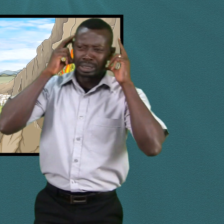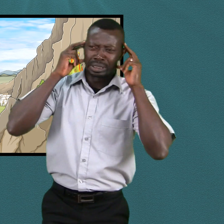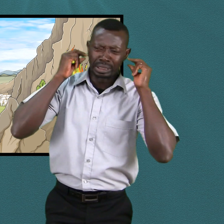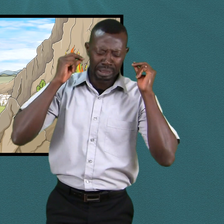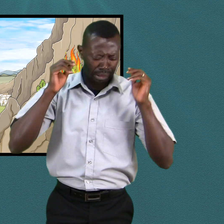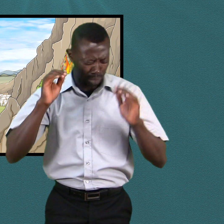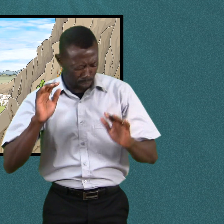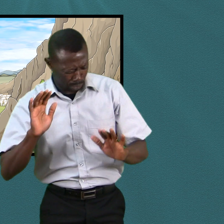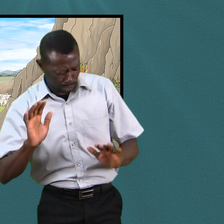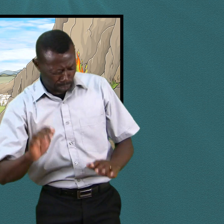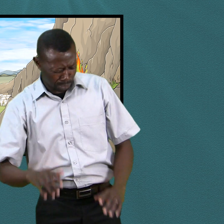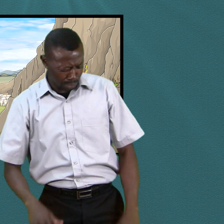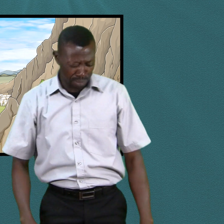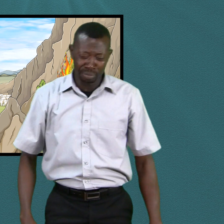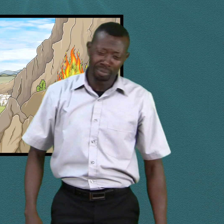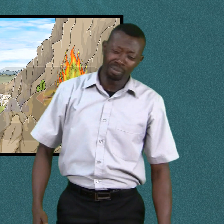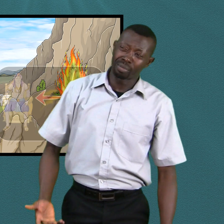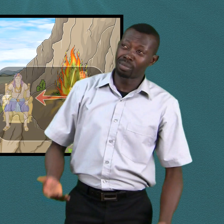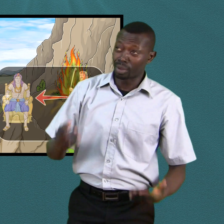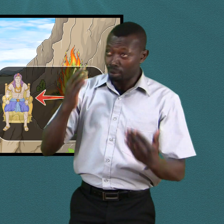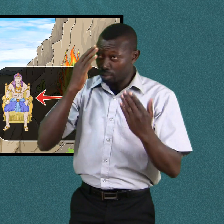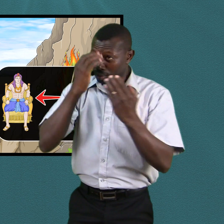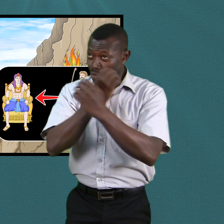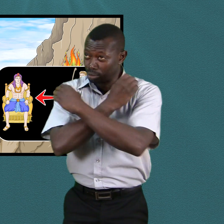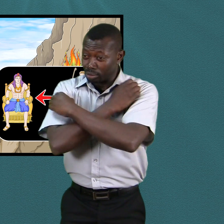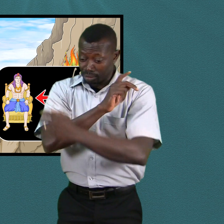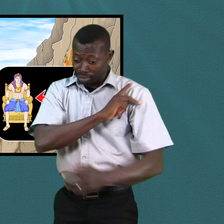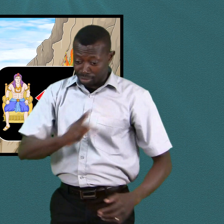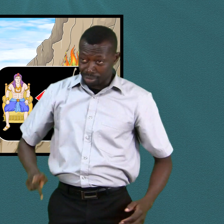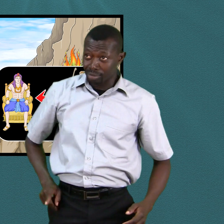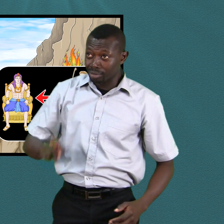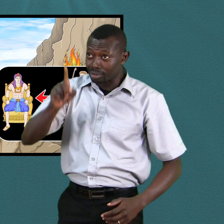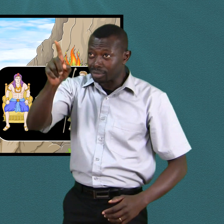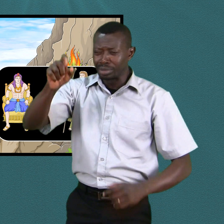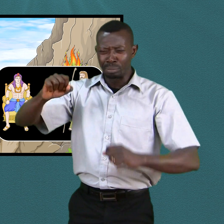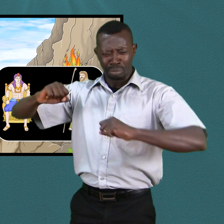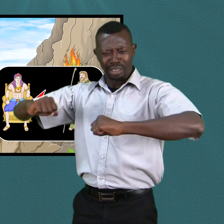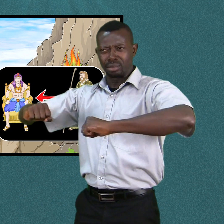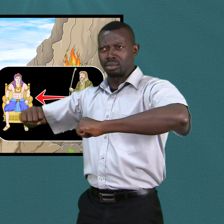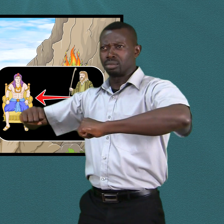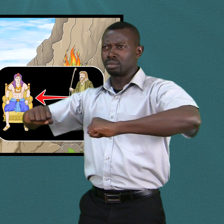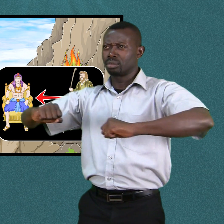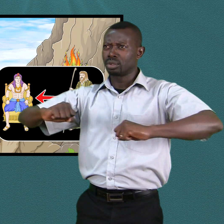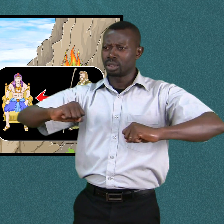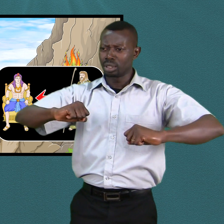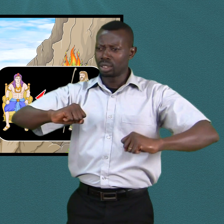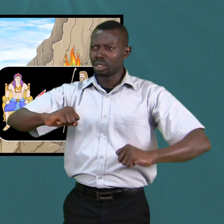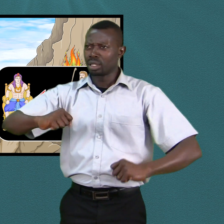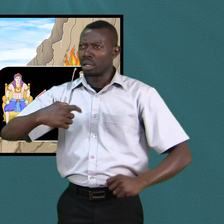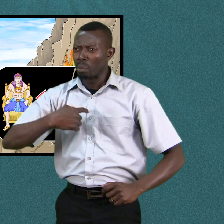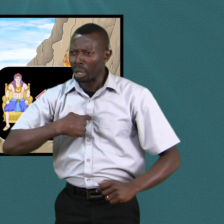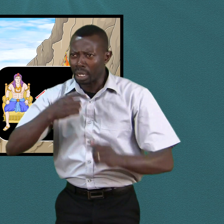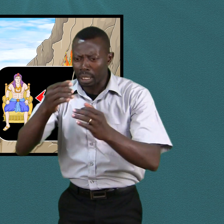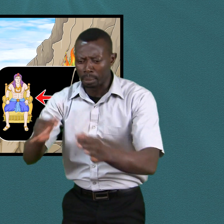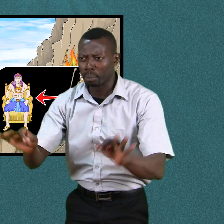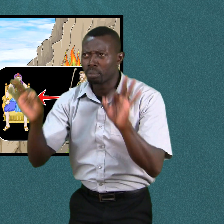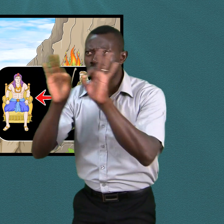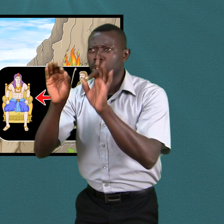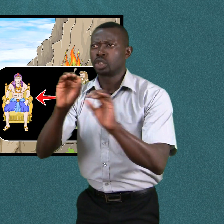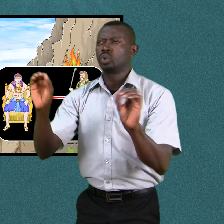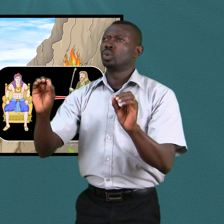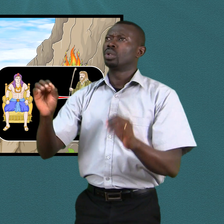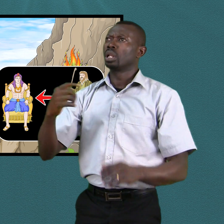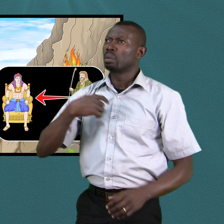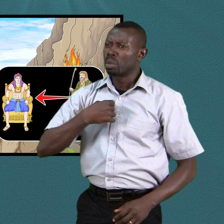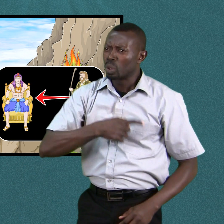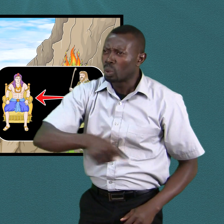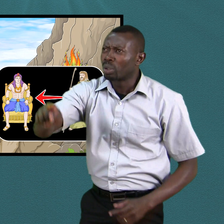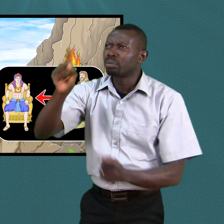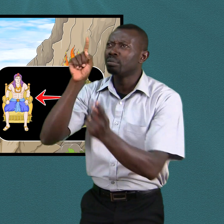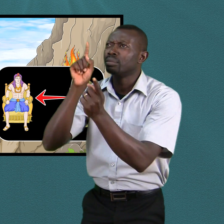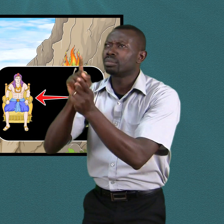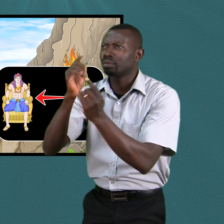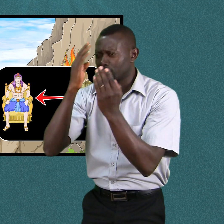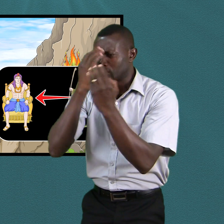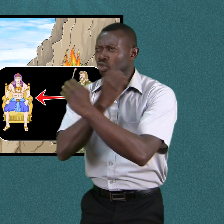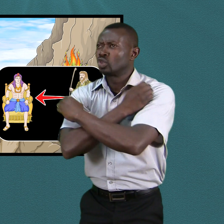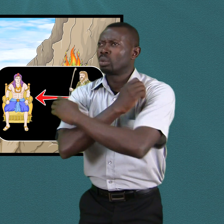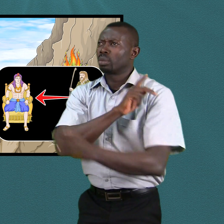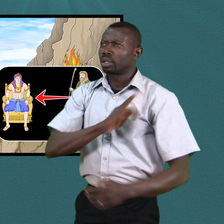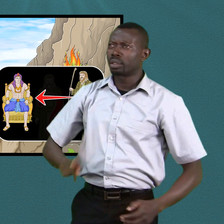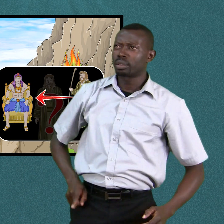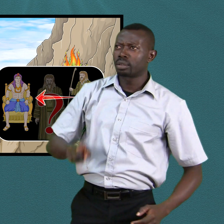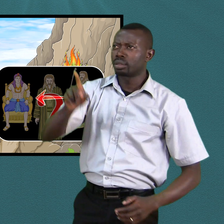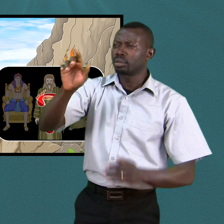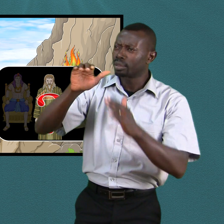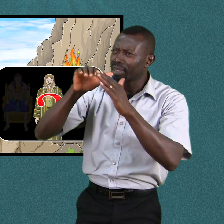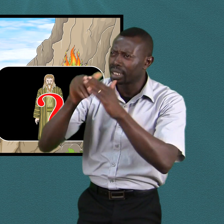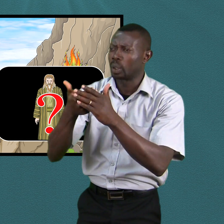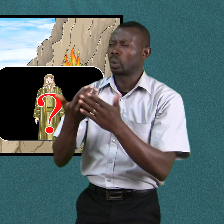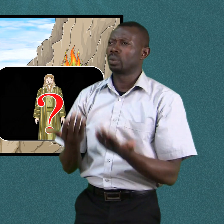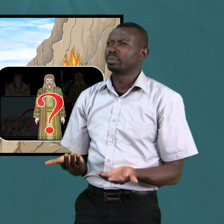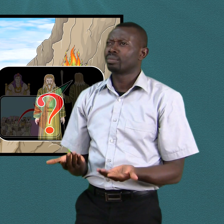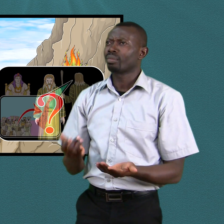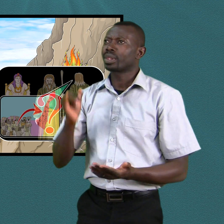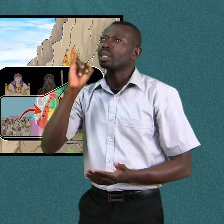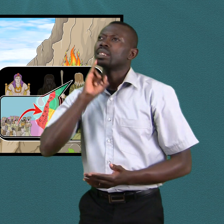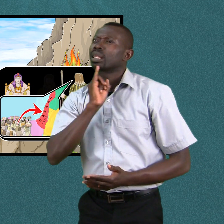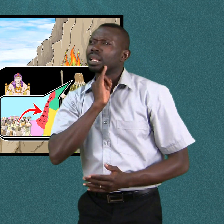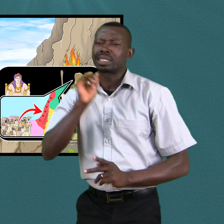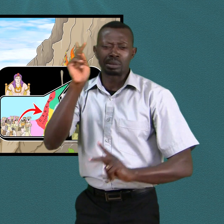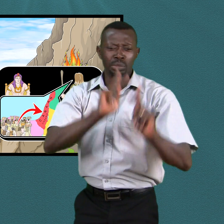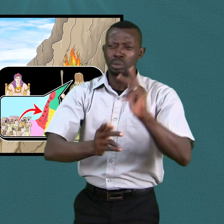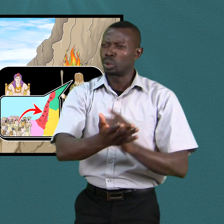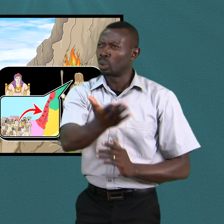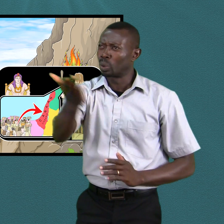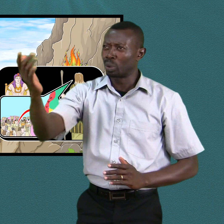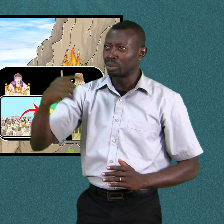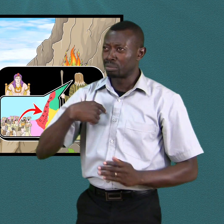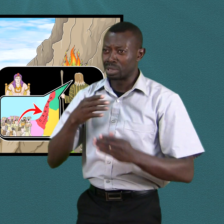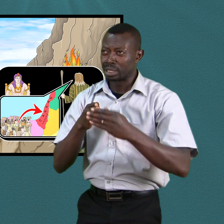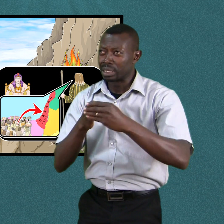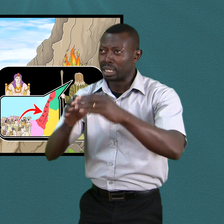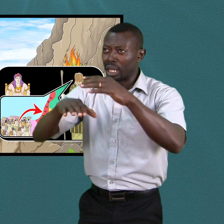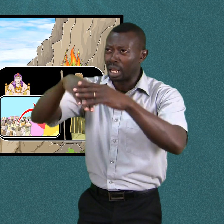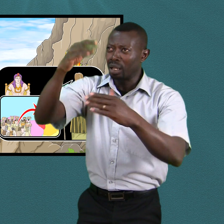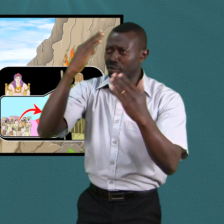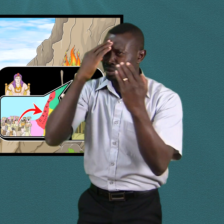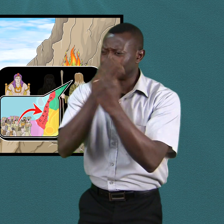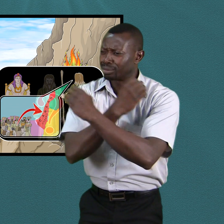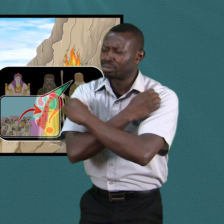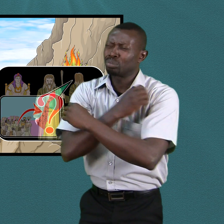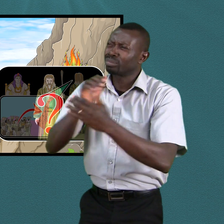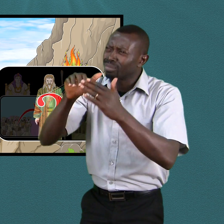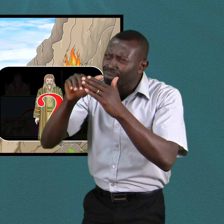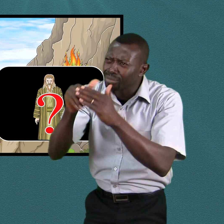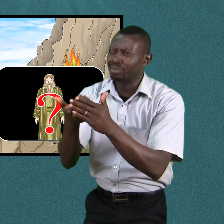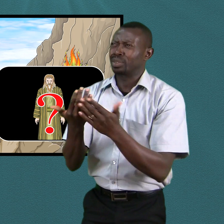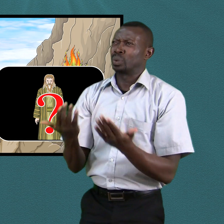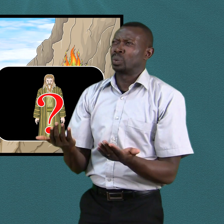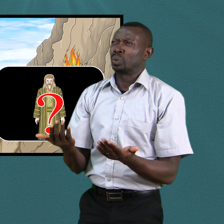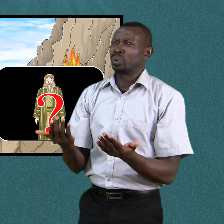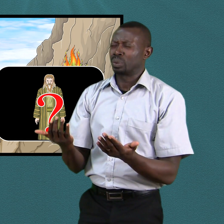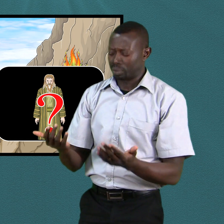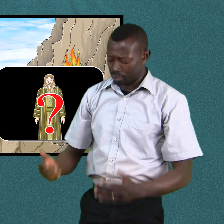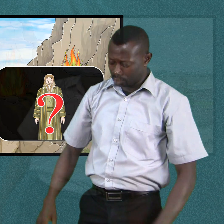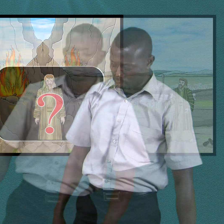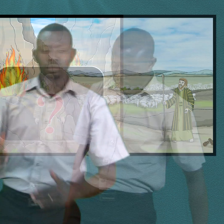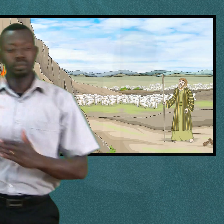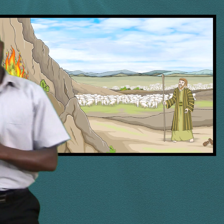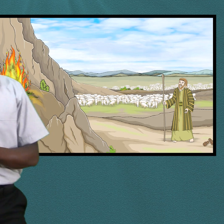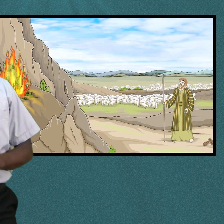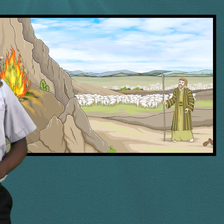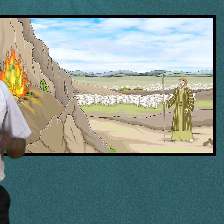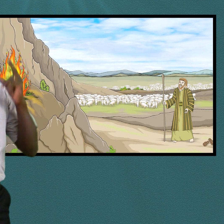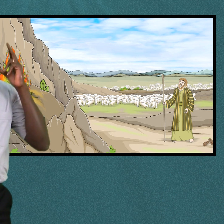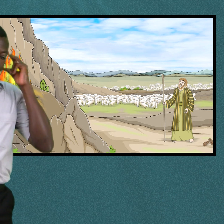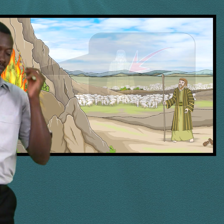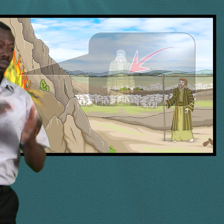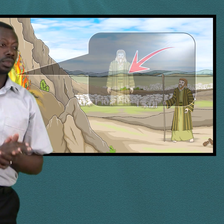But Moses asked God, “Who am I, that I should go to Pharaoh and bring the Israelites out of Egypt?”